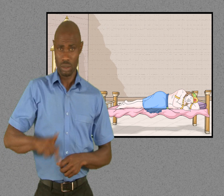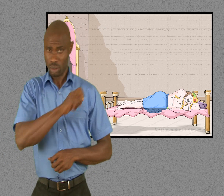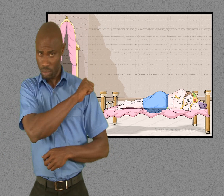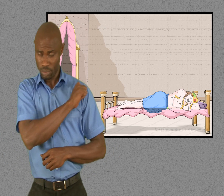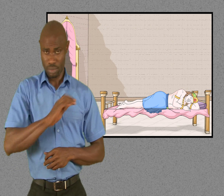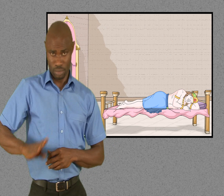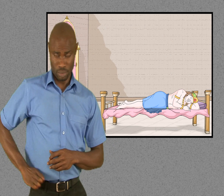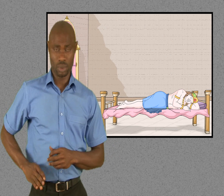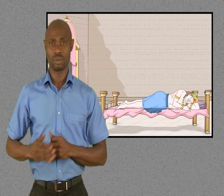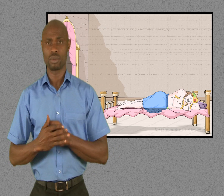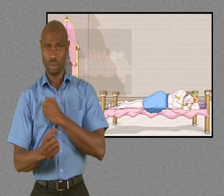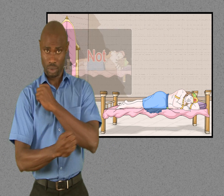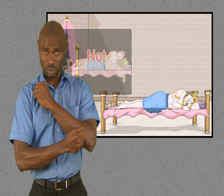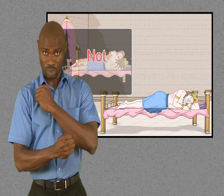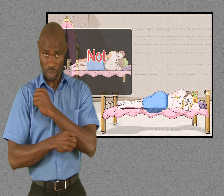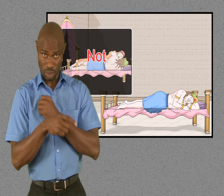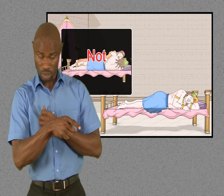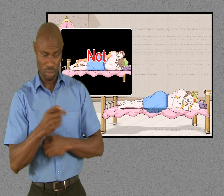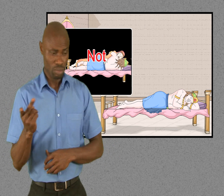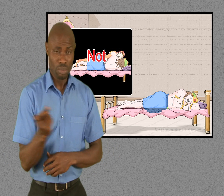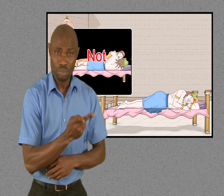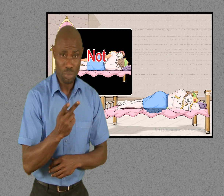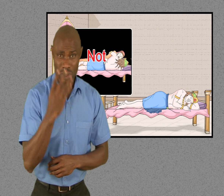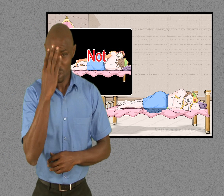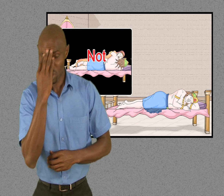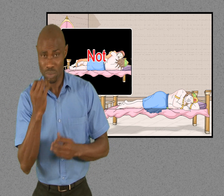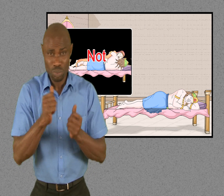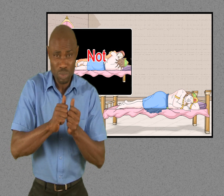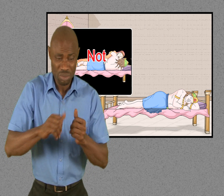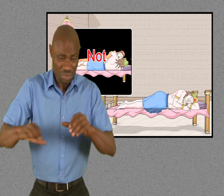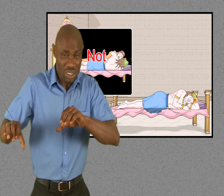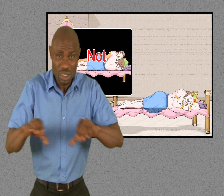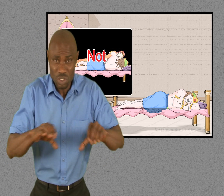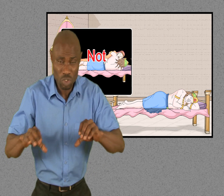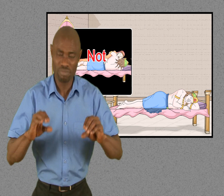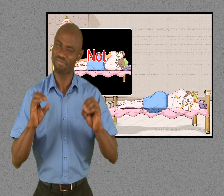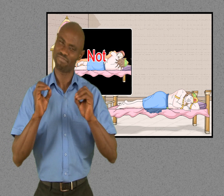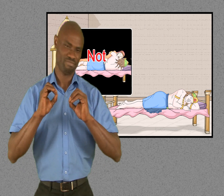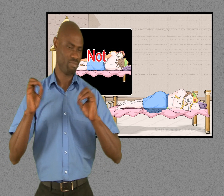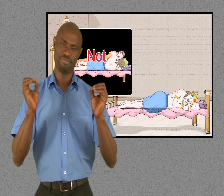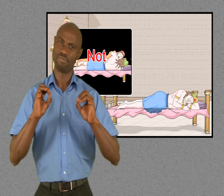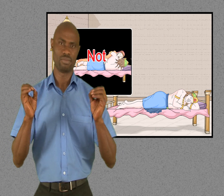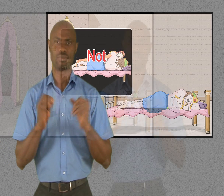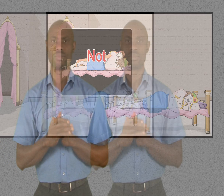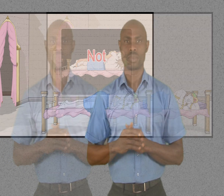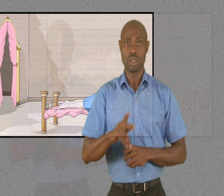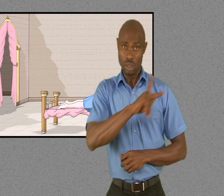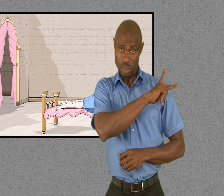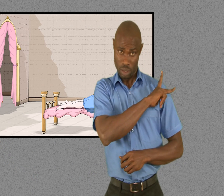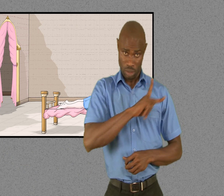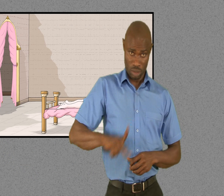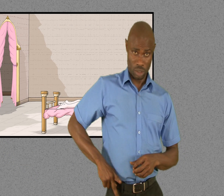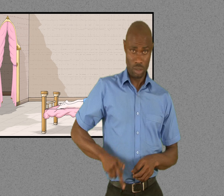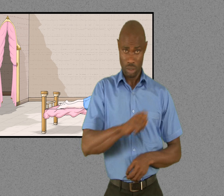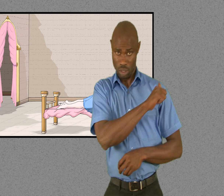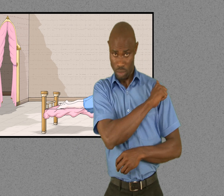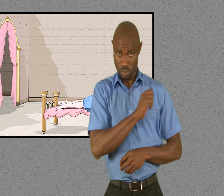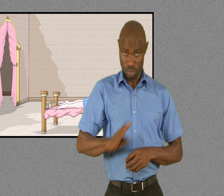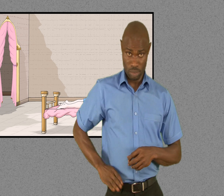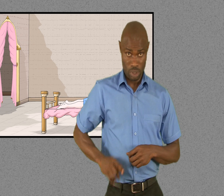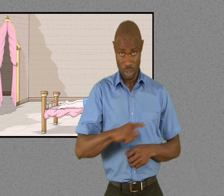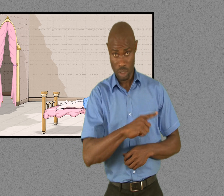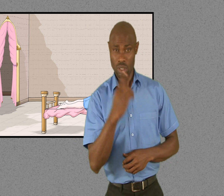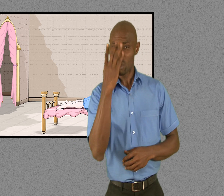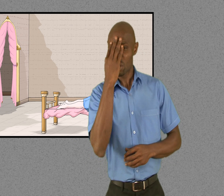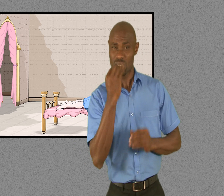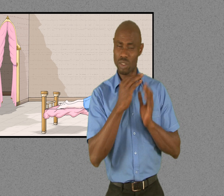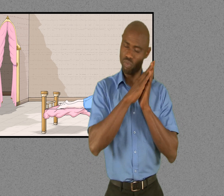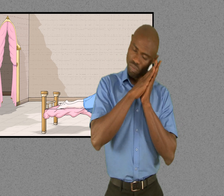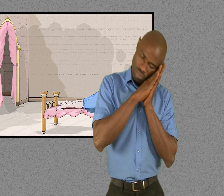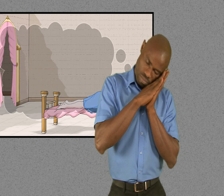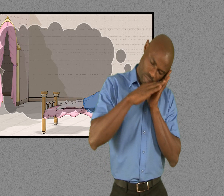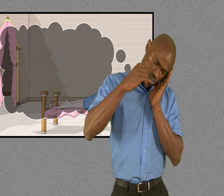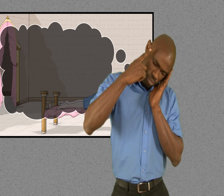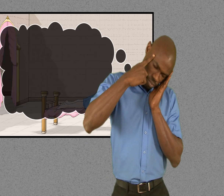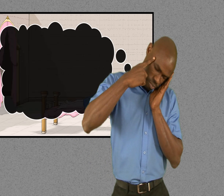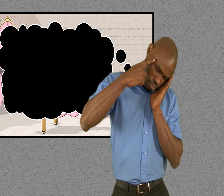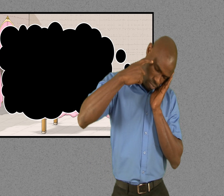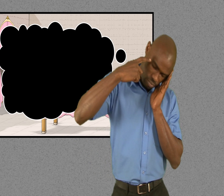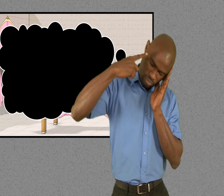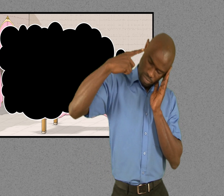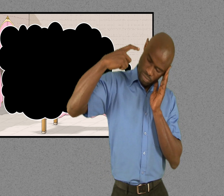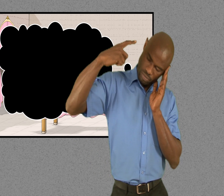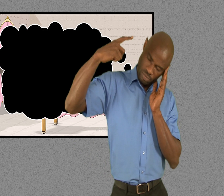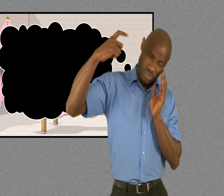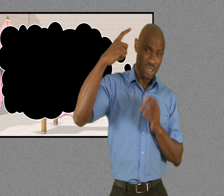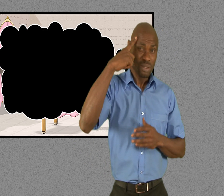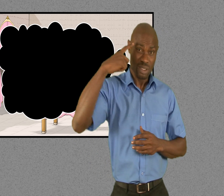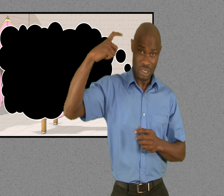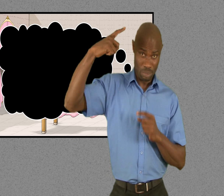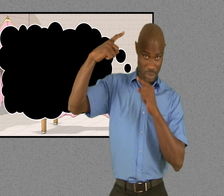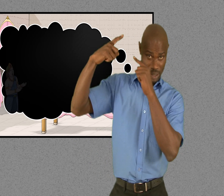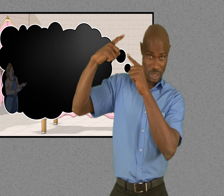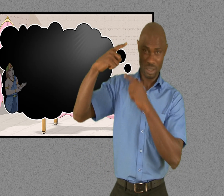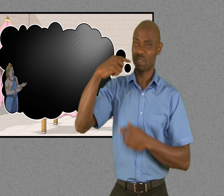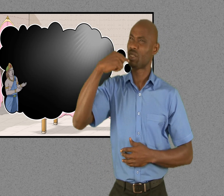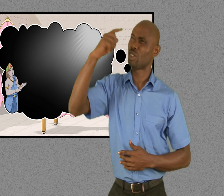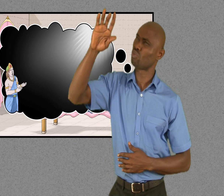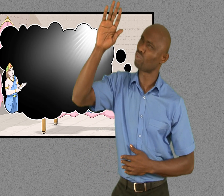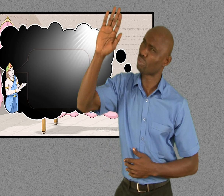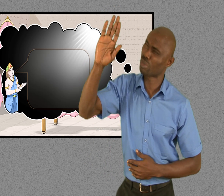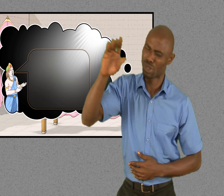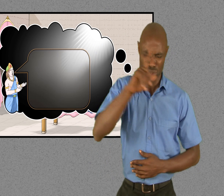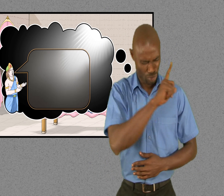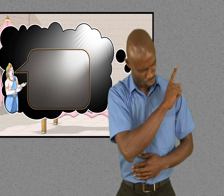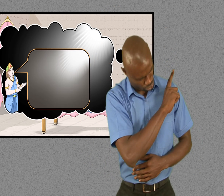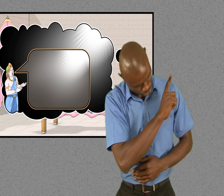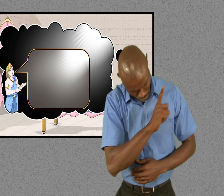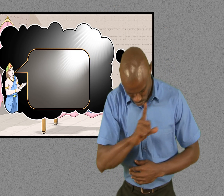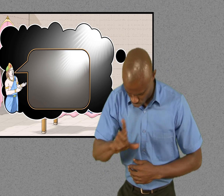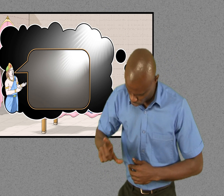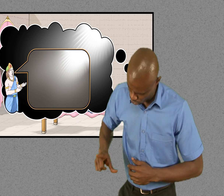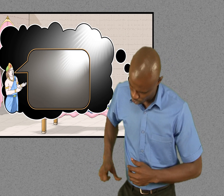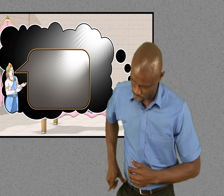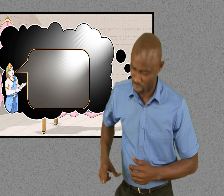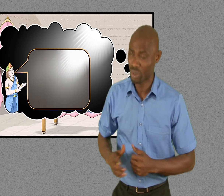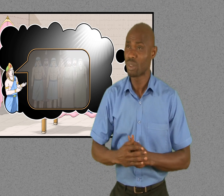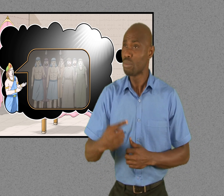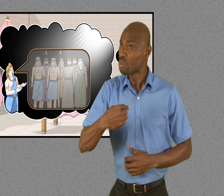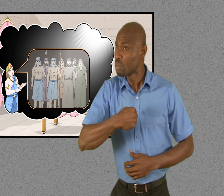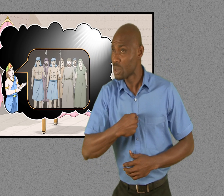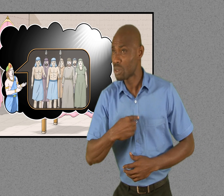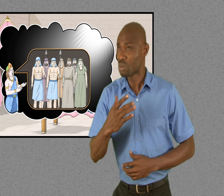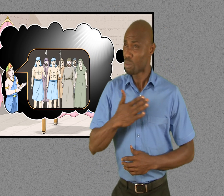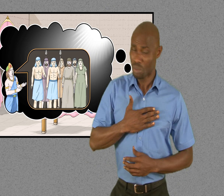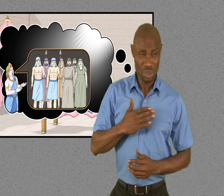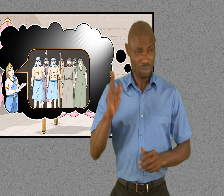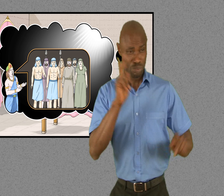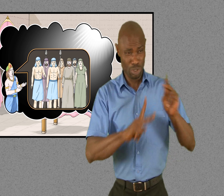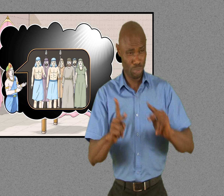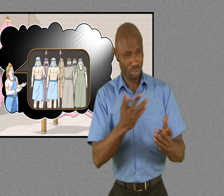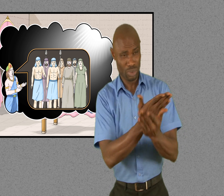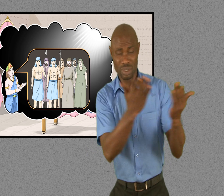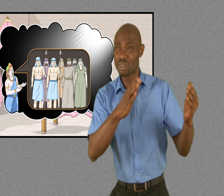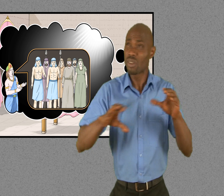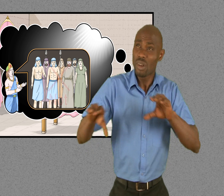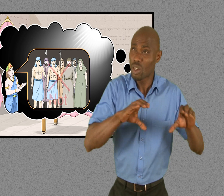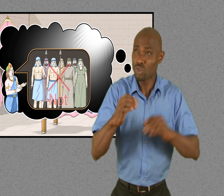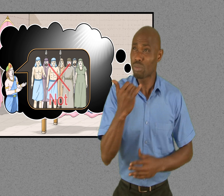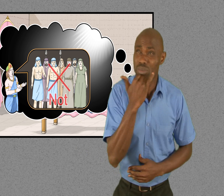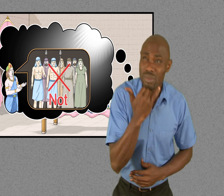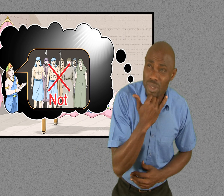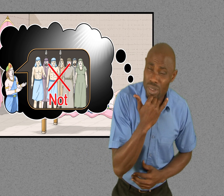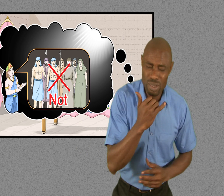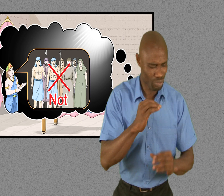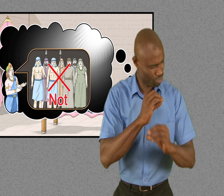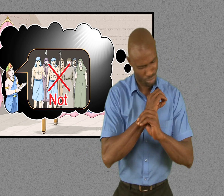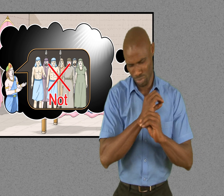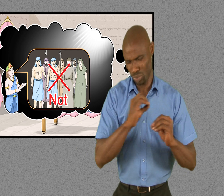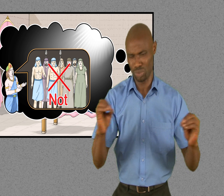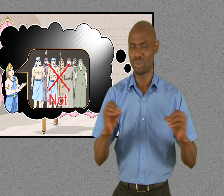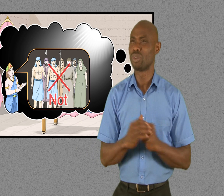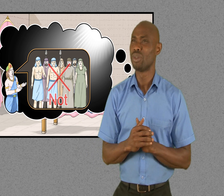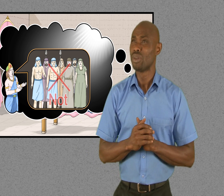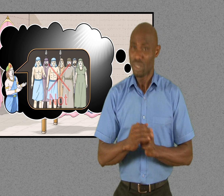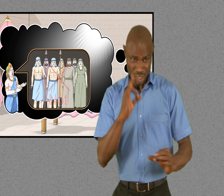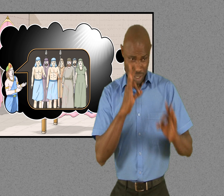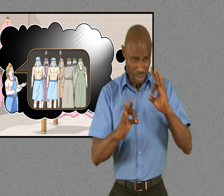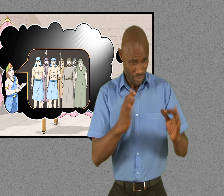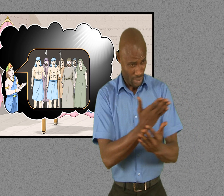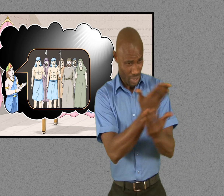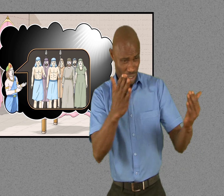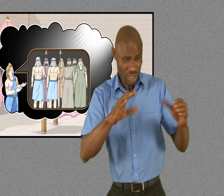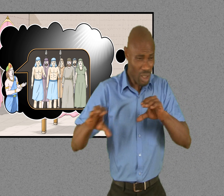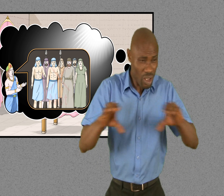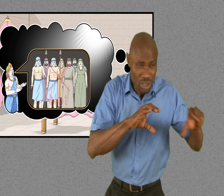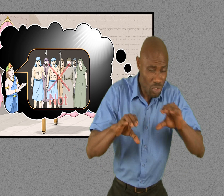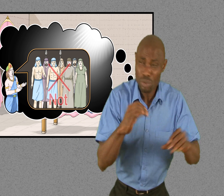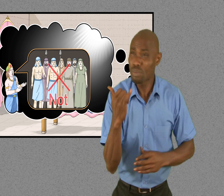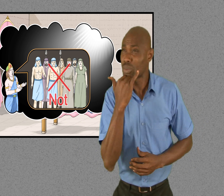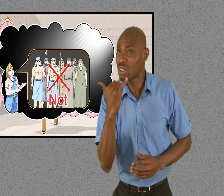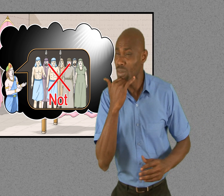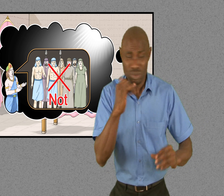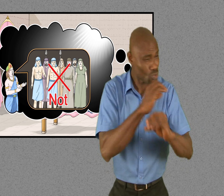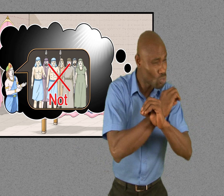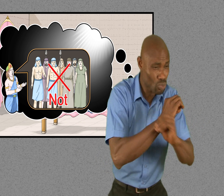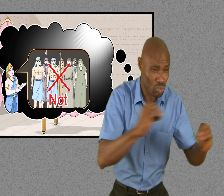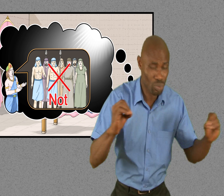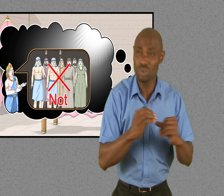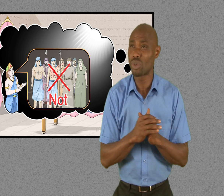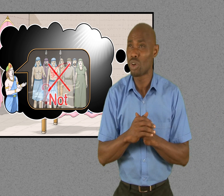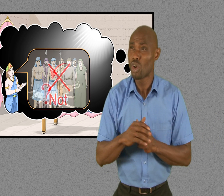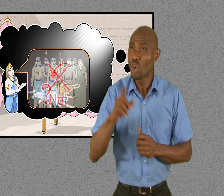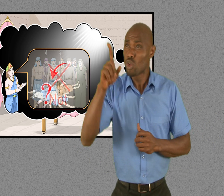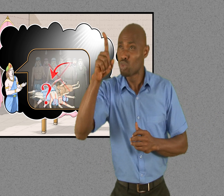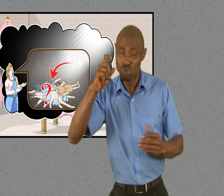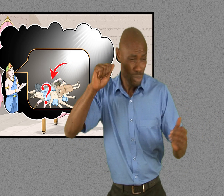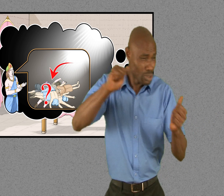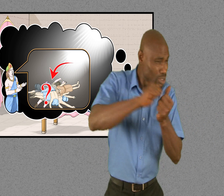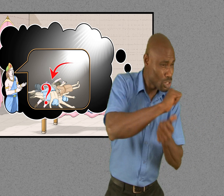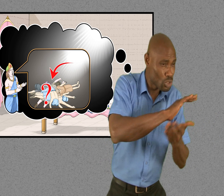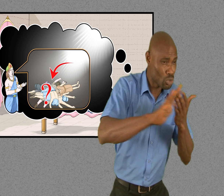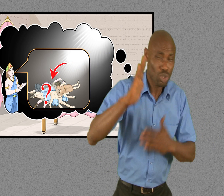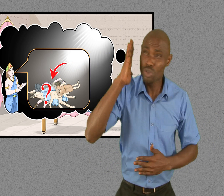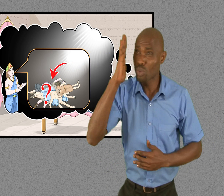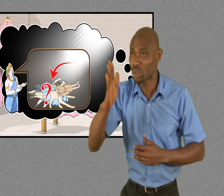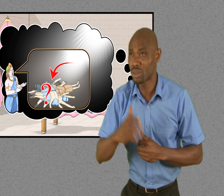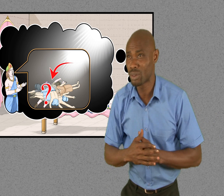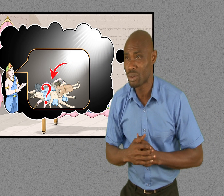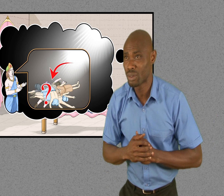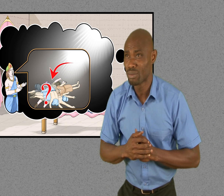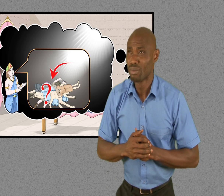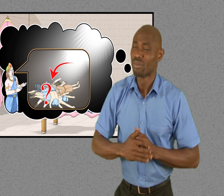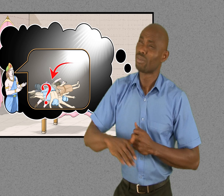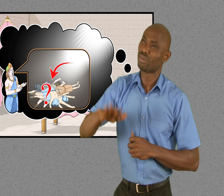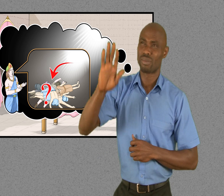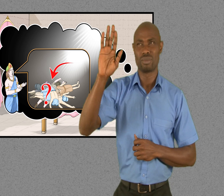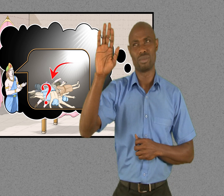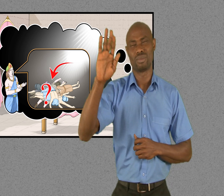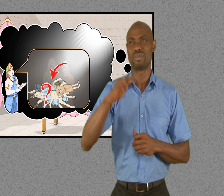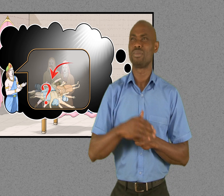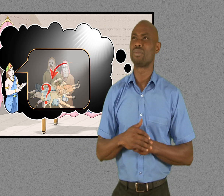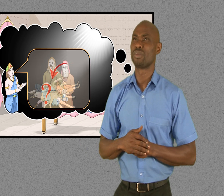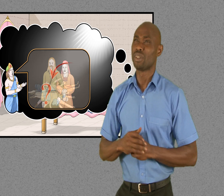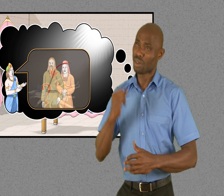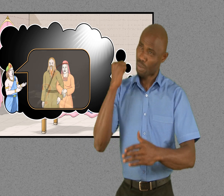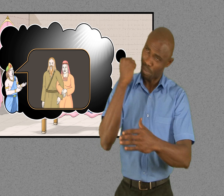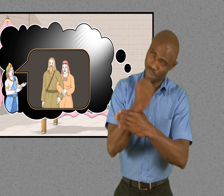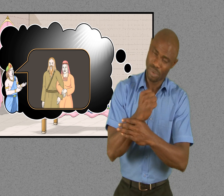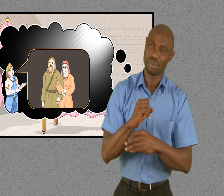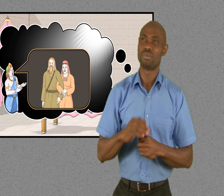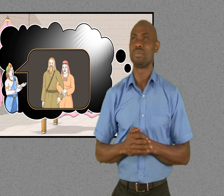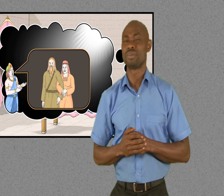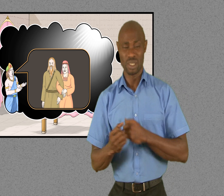Now Abimelech had not gone near her, so he replied, “Lord, would You destroy a nation even though it is innocent?